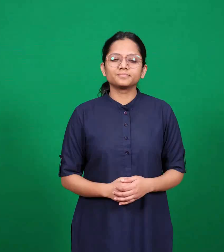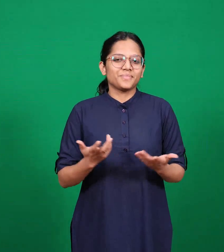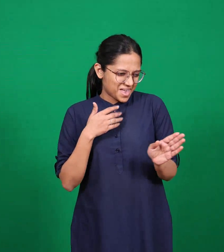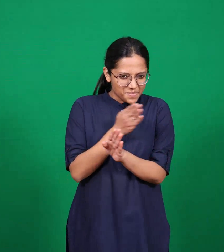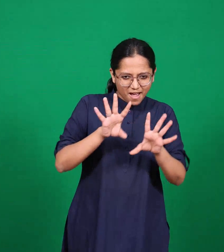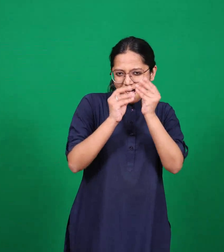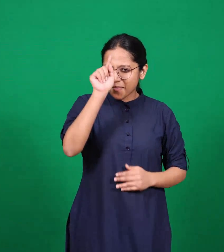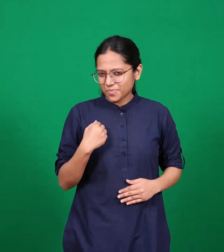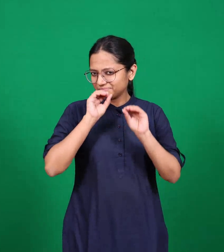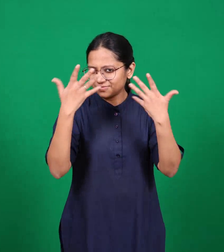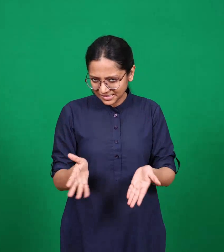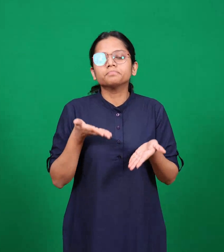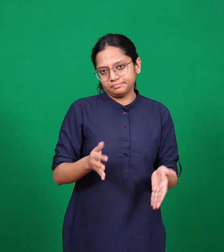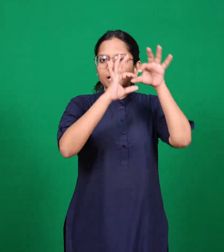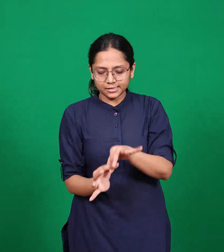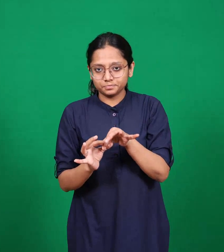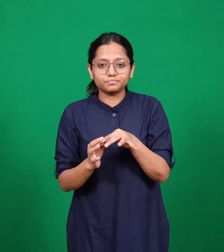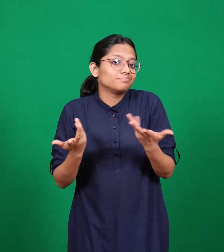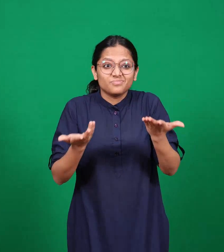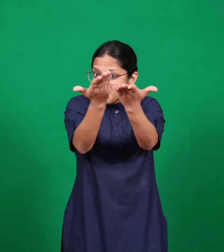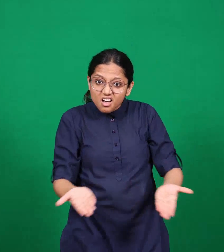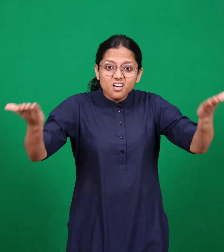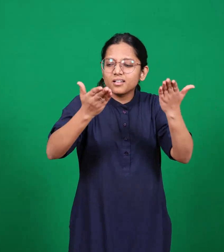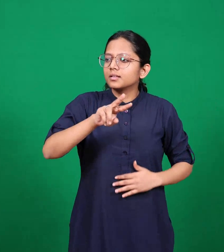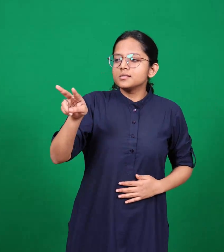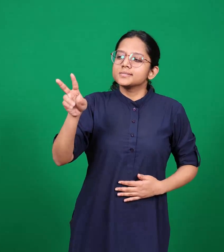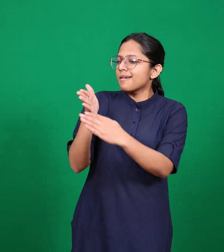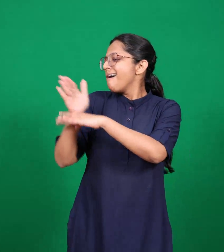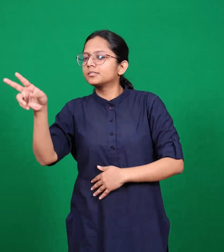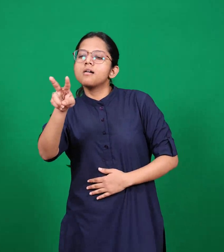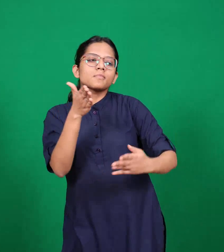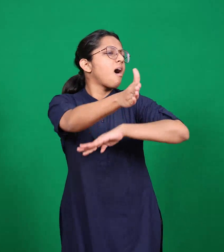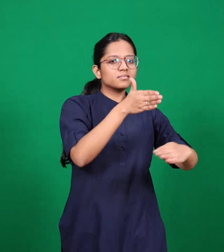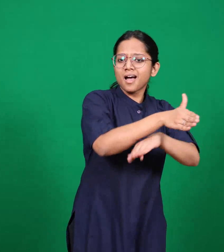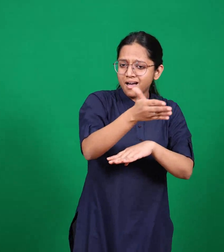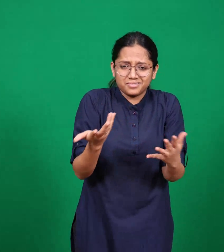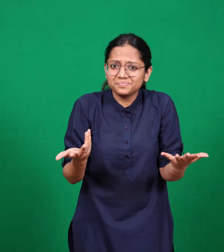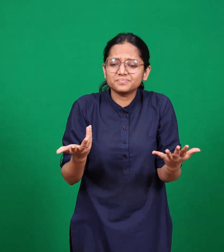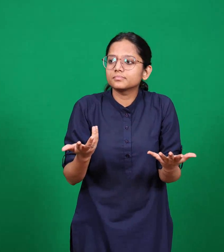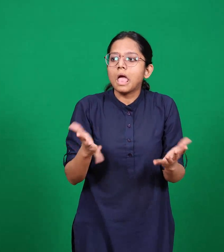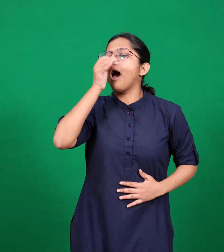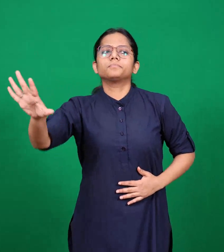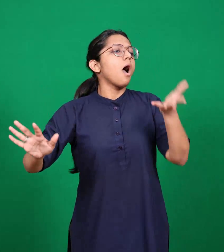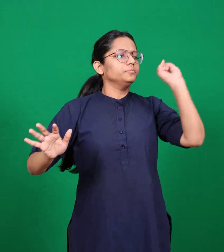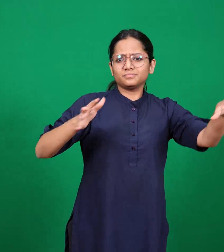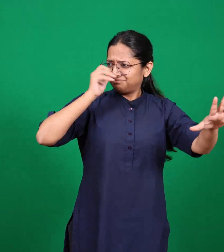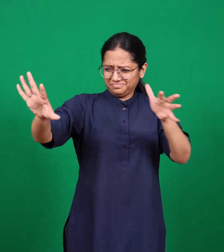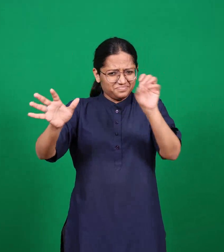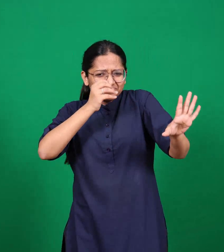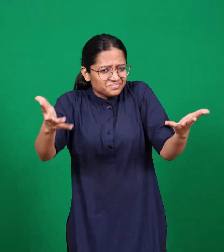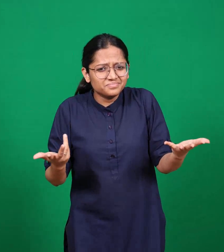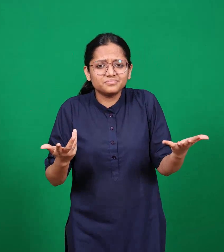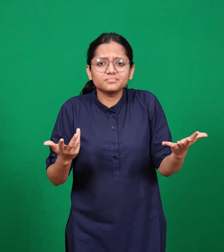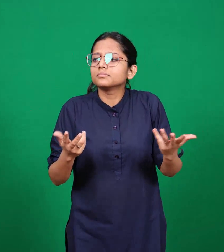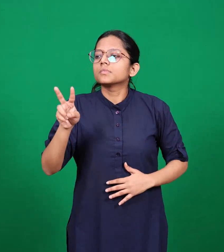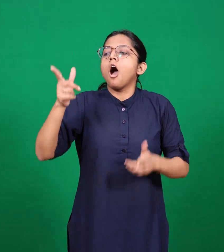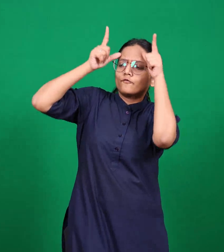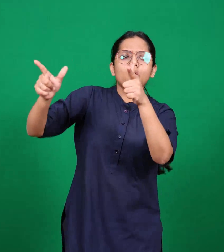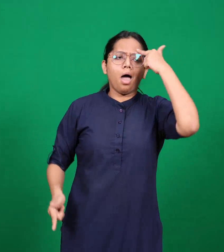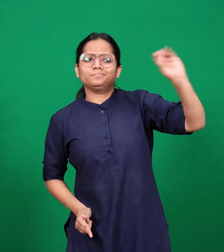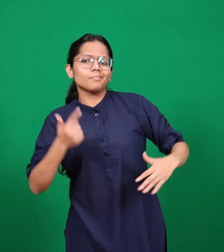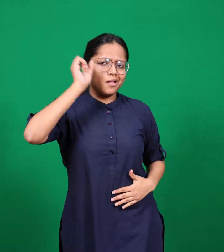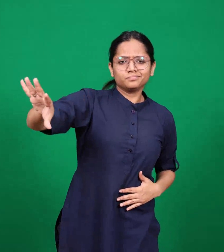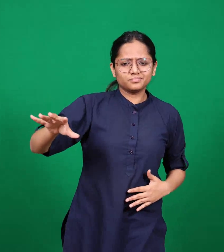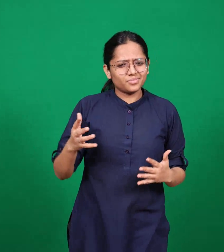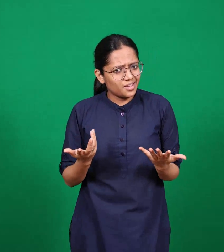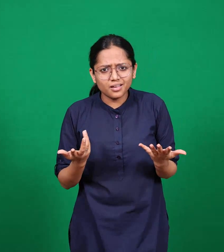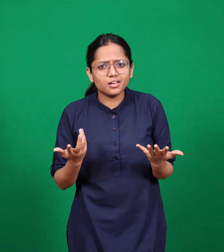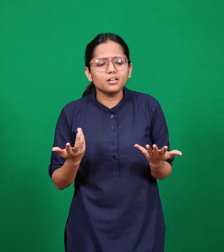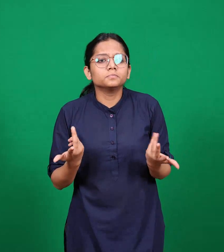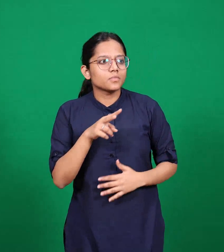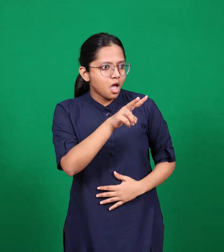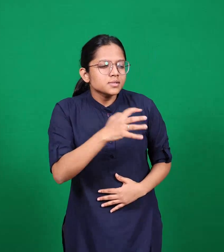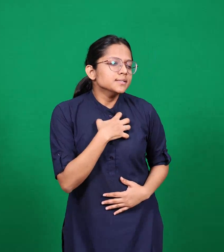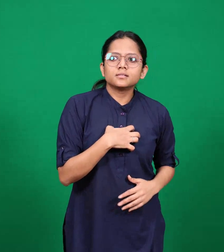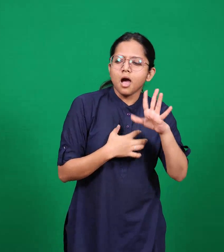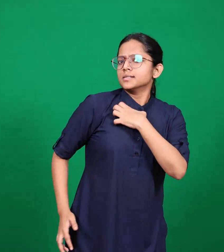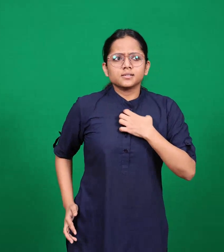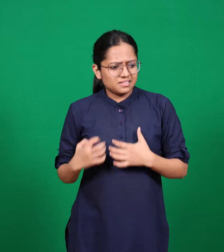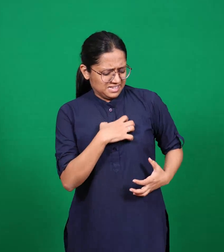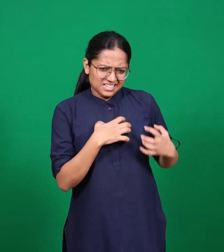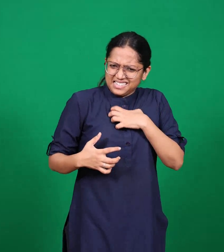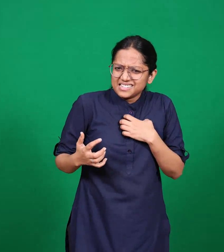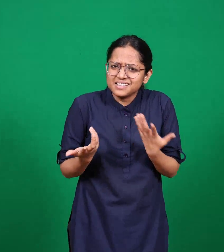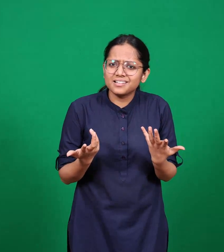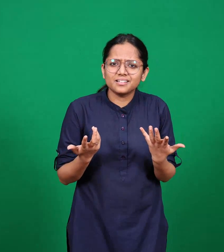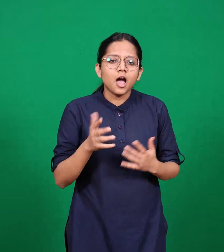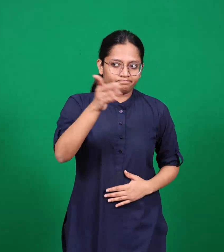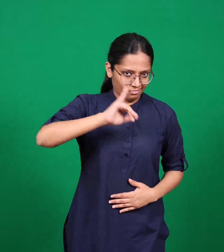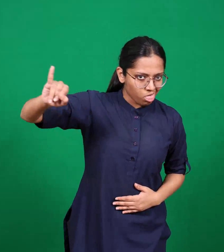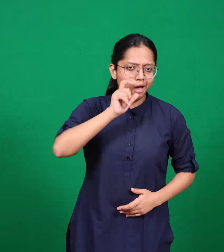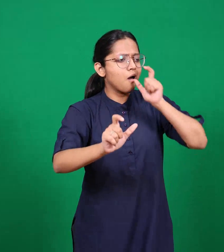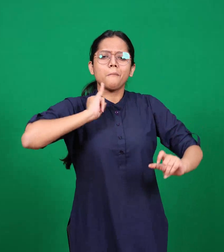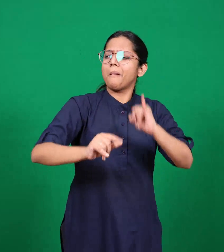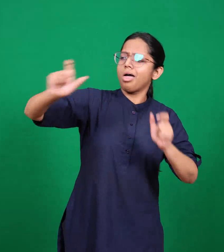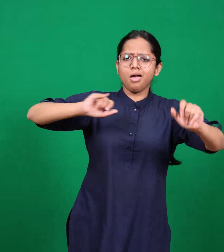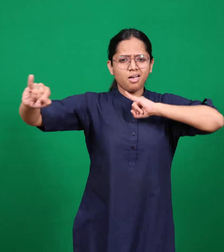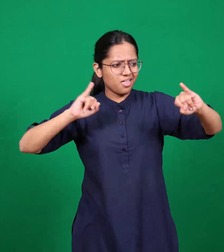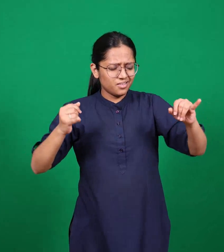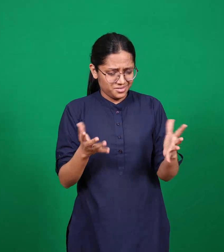Rid yourselves, therefore, of all malice, deceit, hypocrisy, envy, and slander.